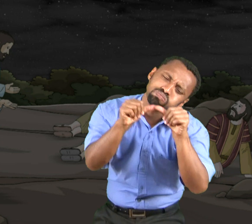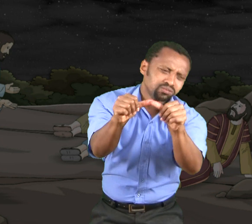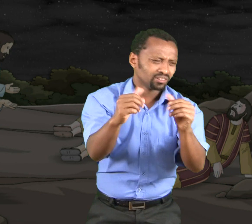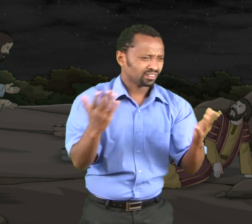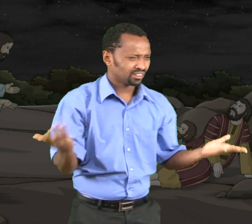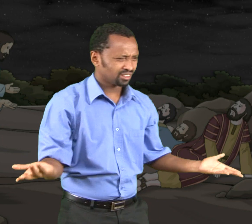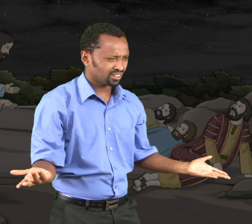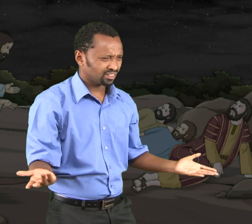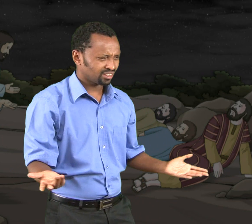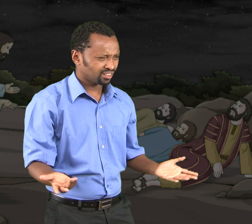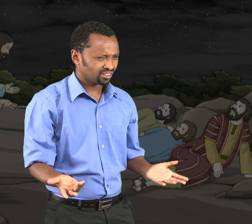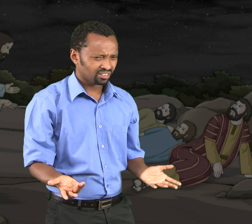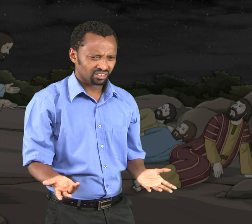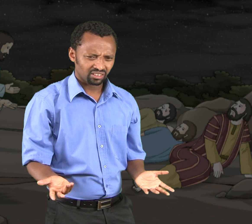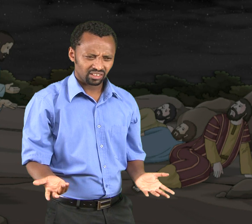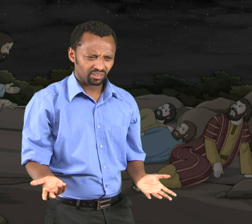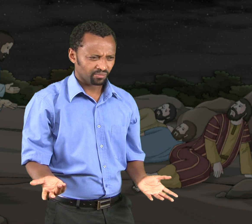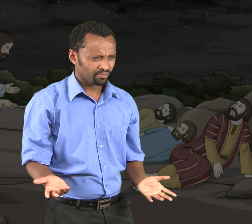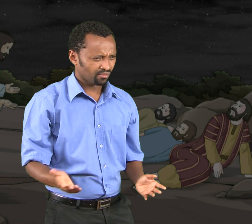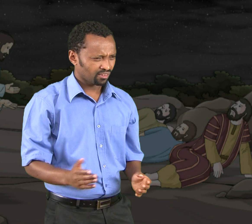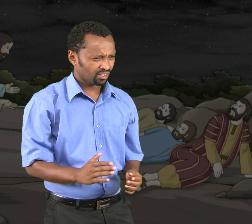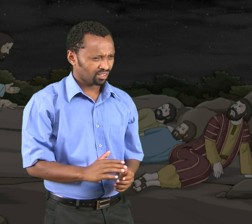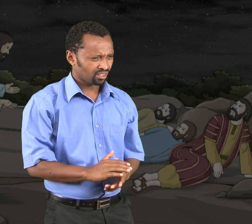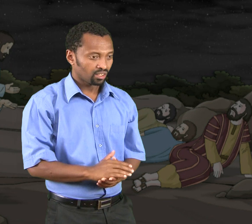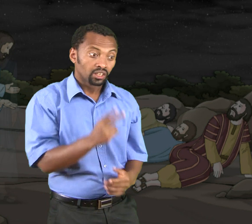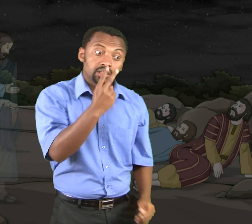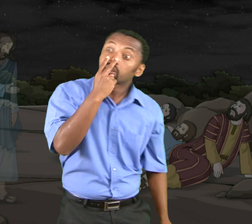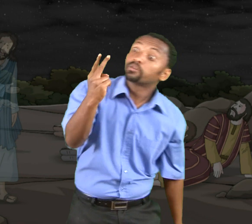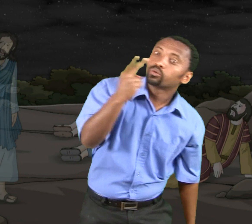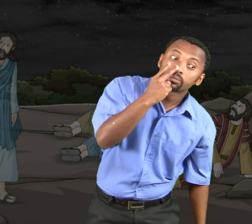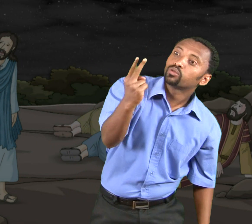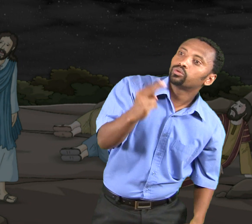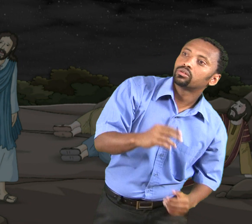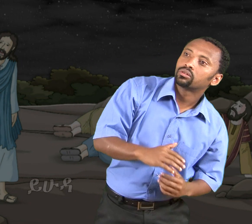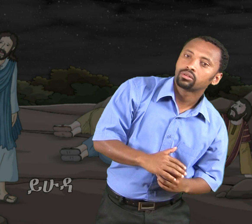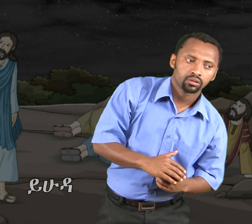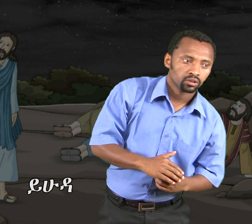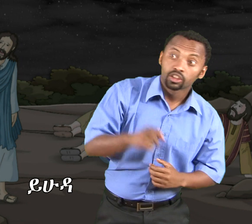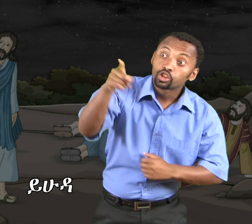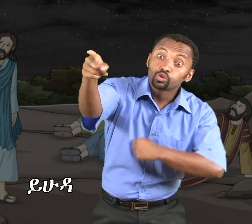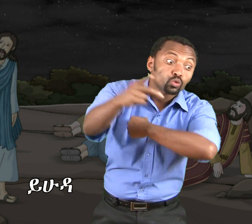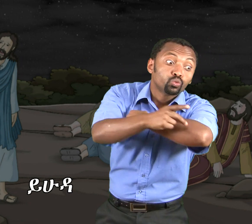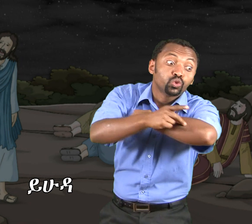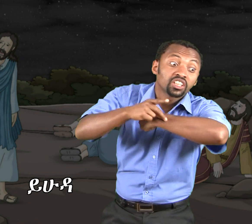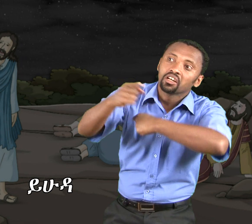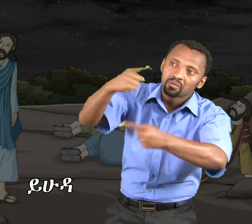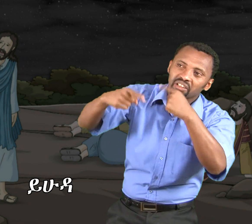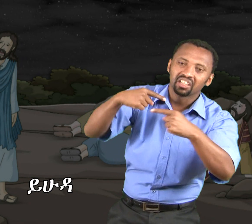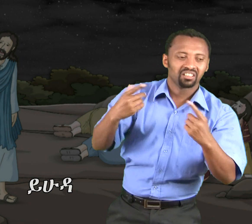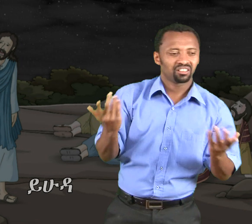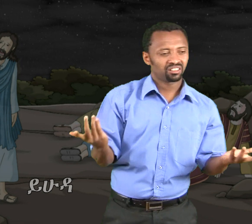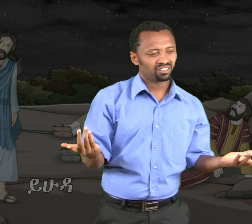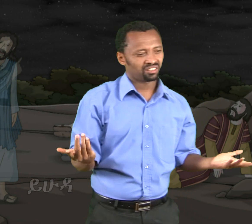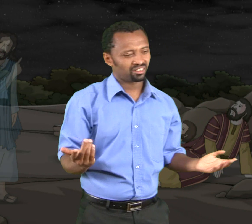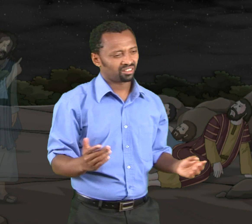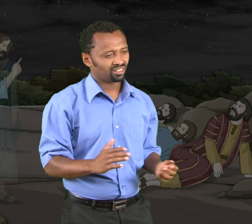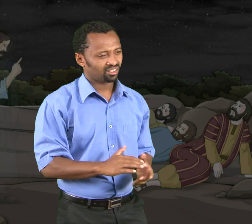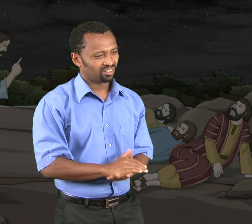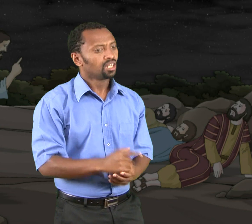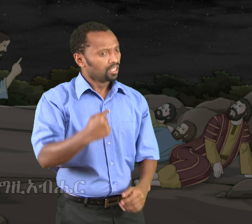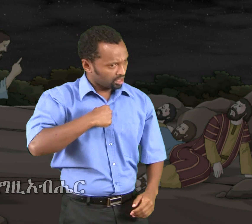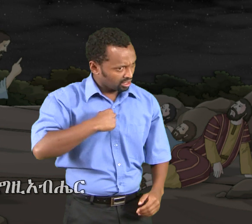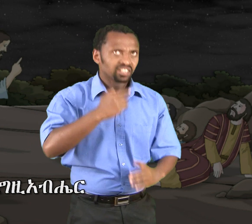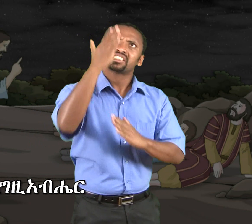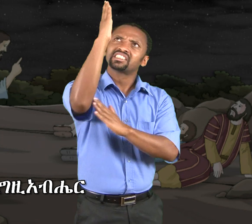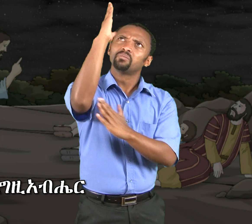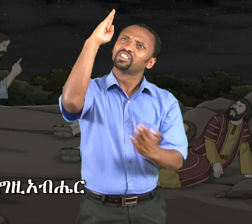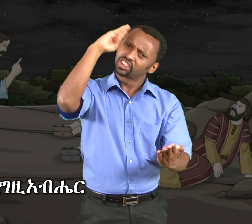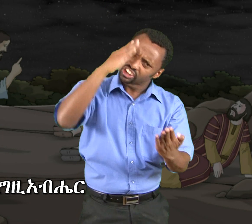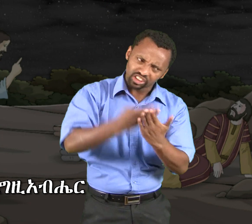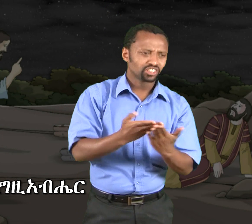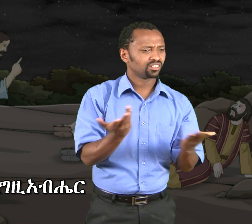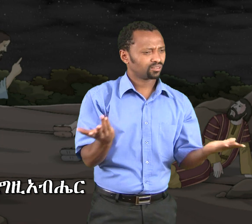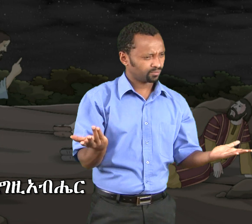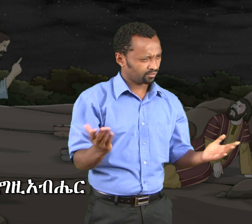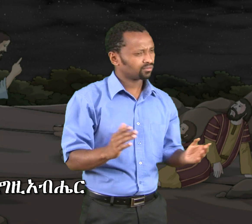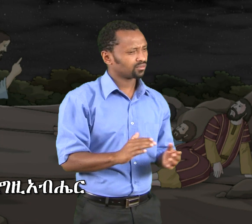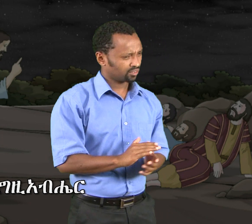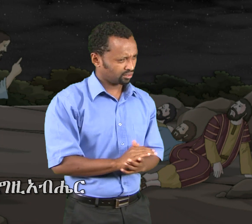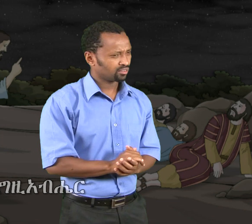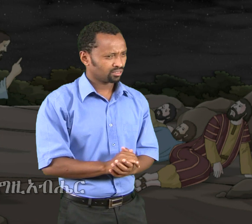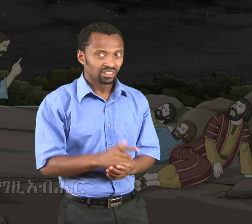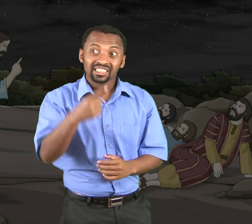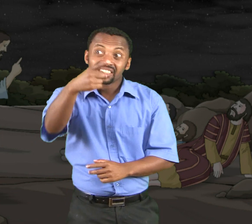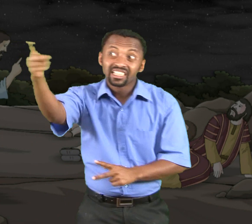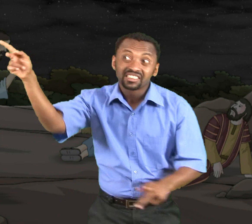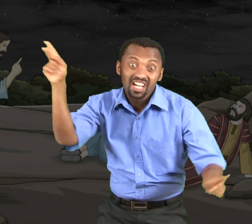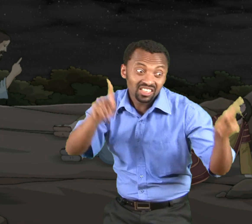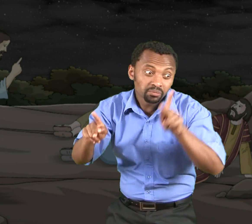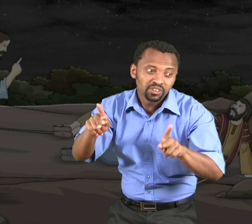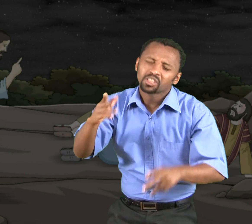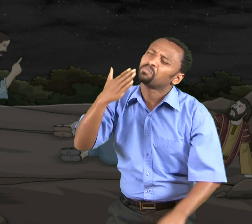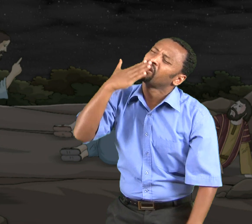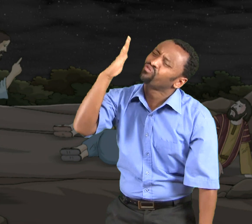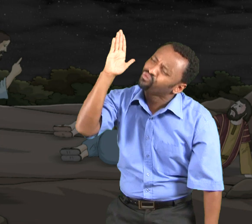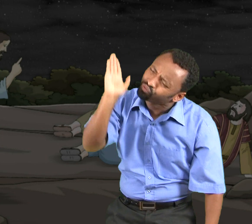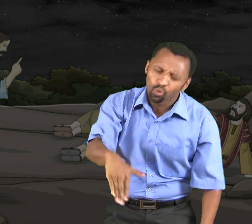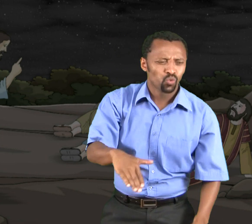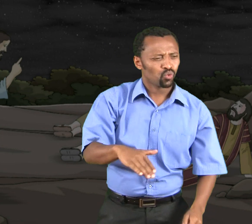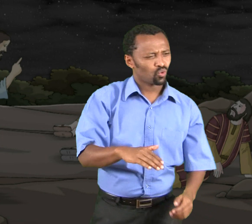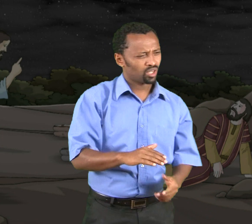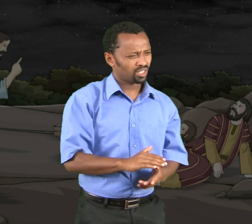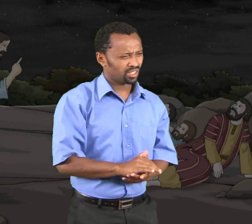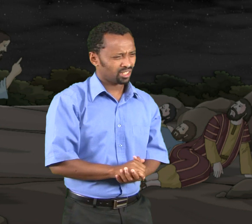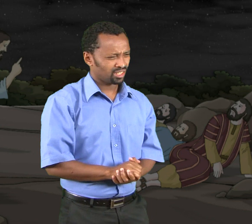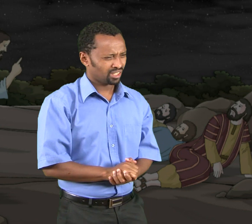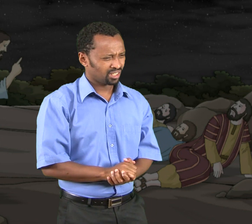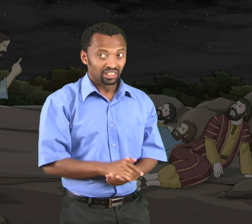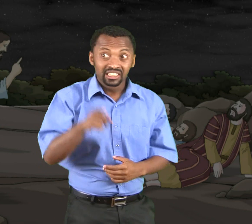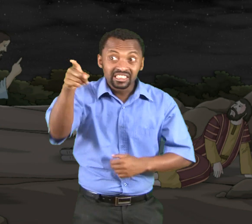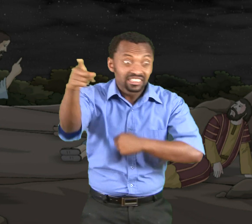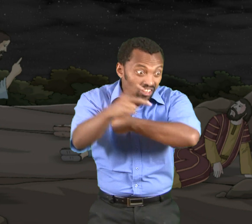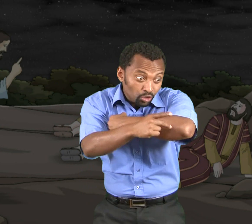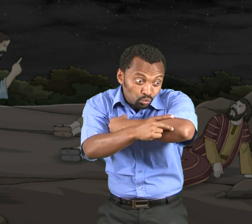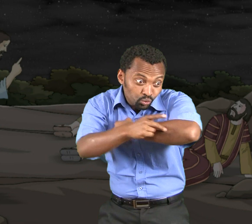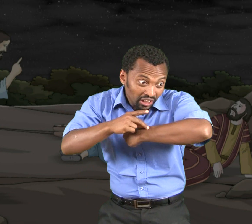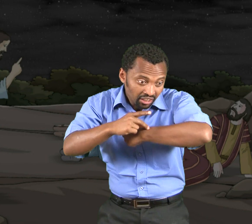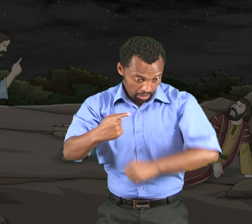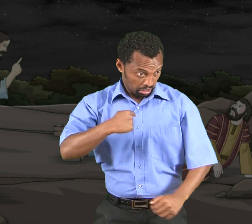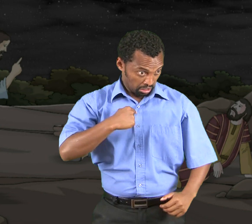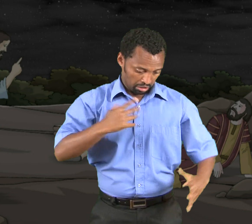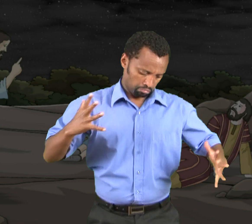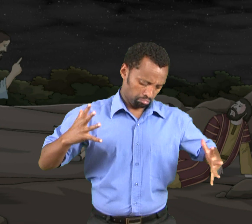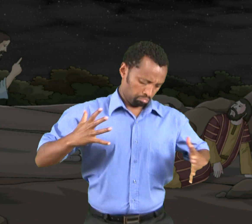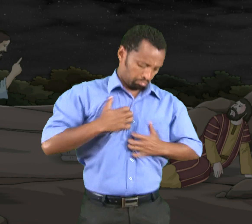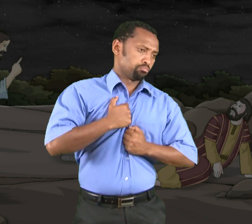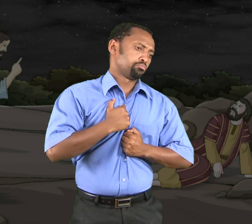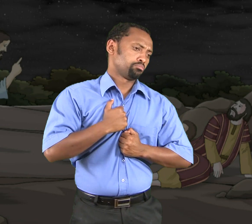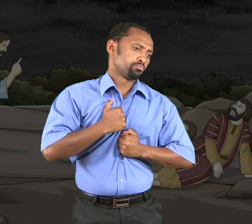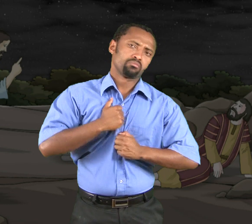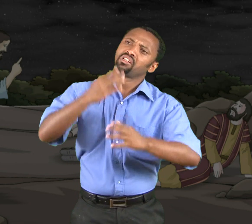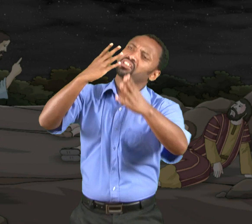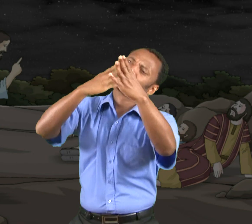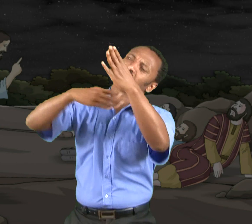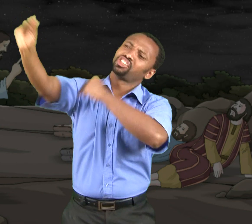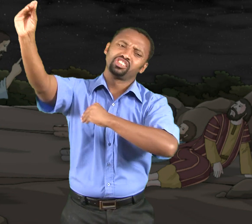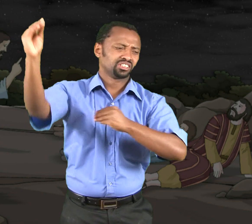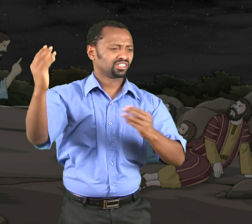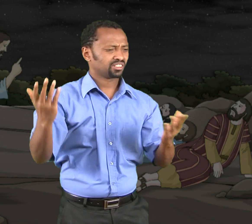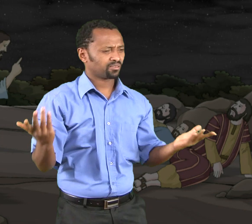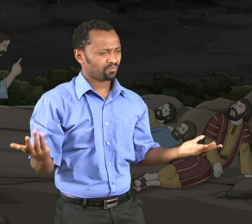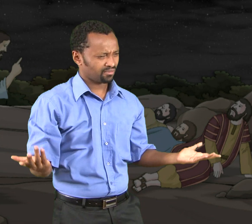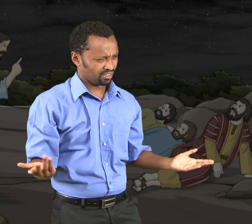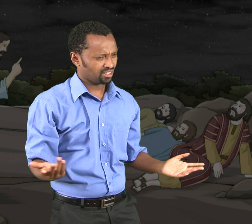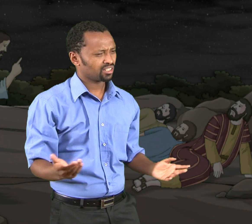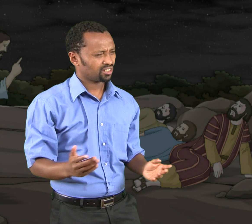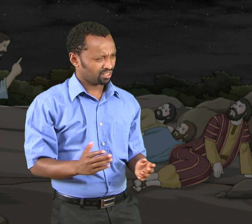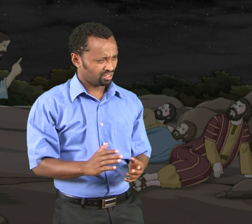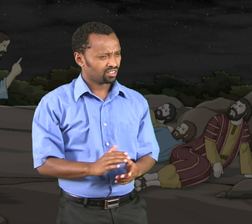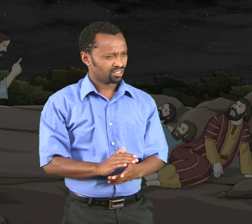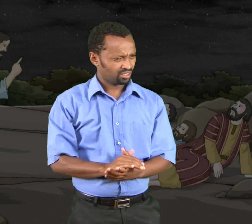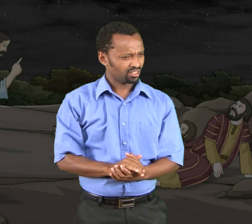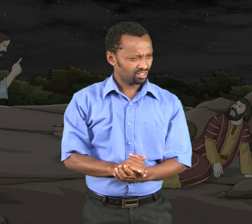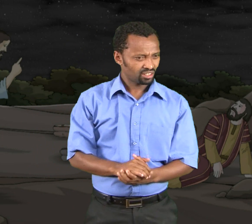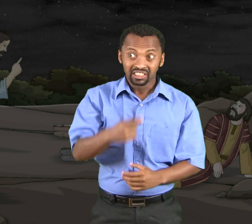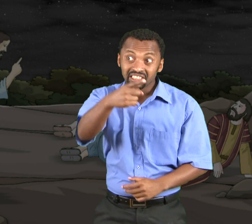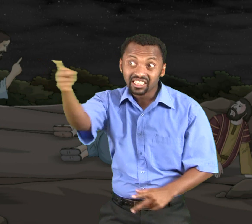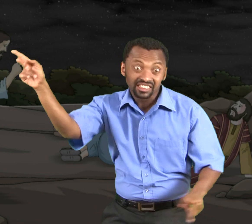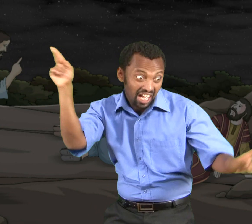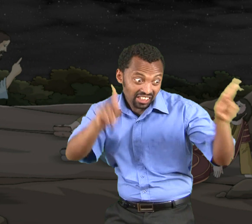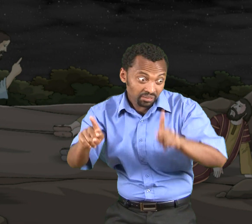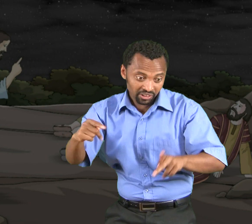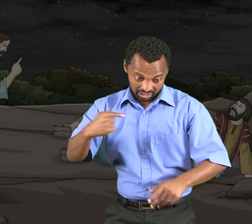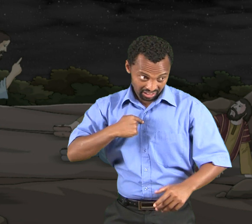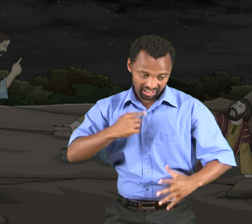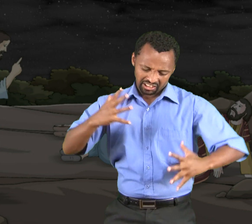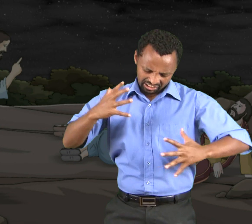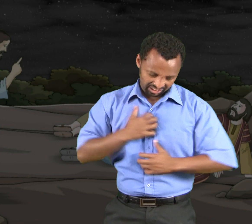Rise, let us go! See, My betrayer is approaching!” Then an angel from heaven appeared to Him and strengthened Him.